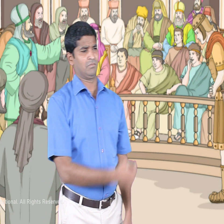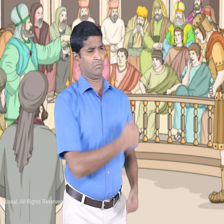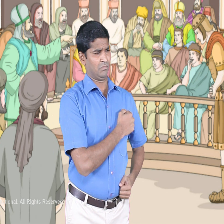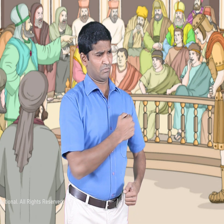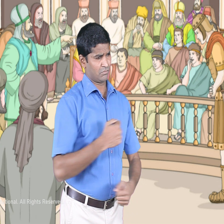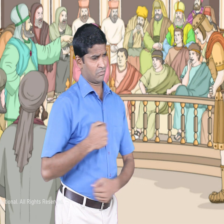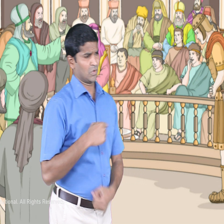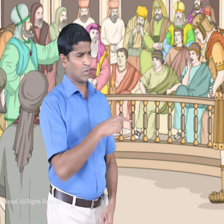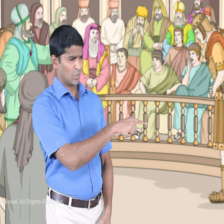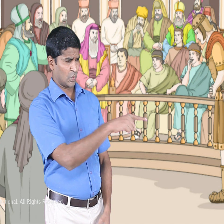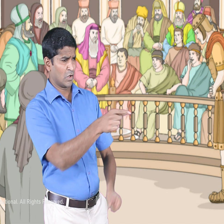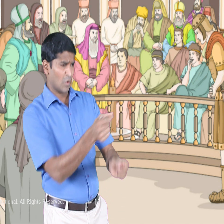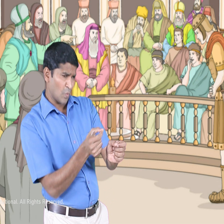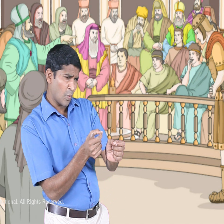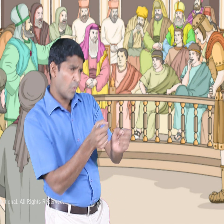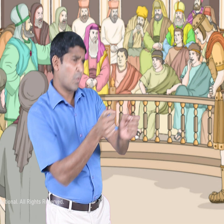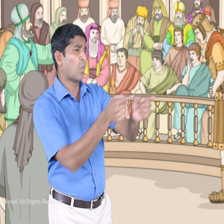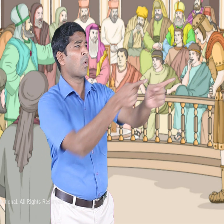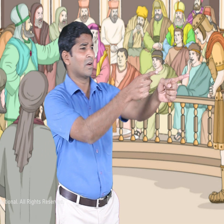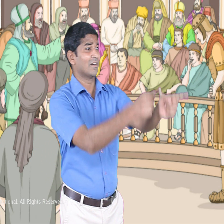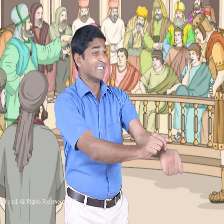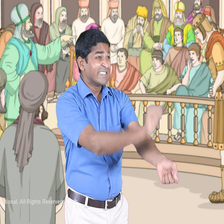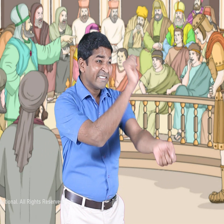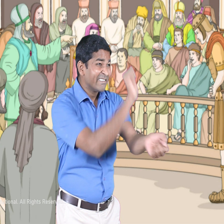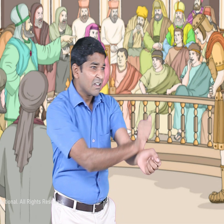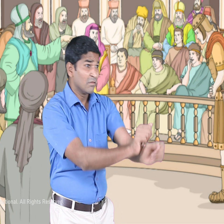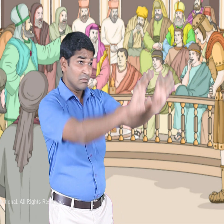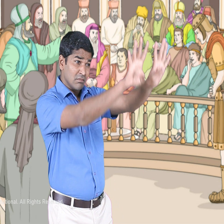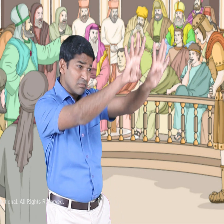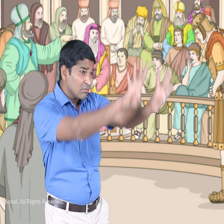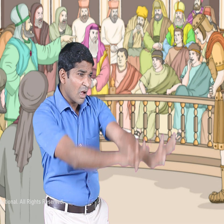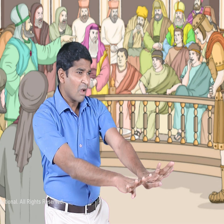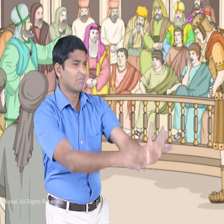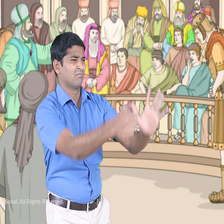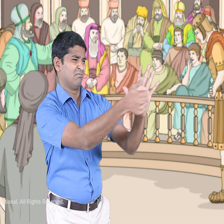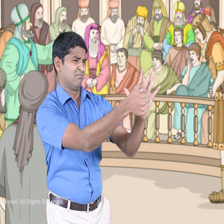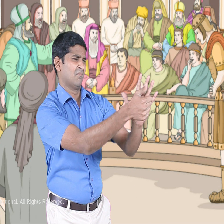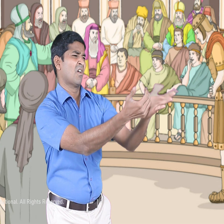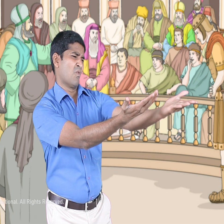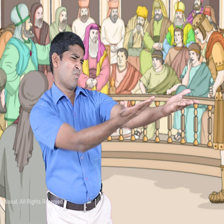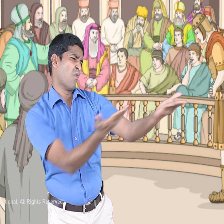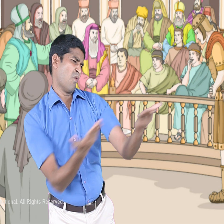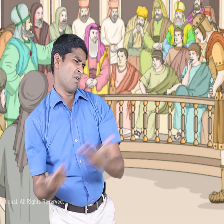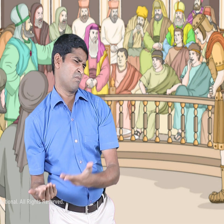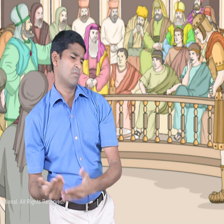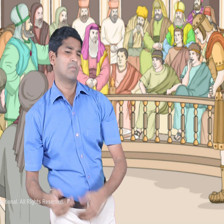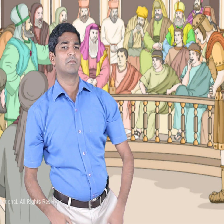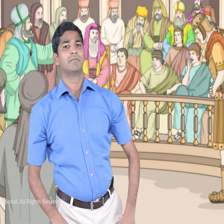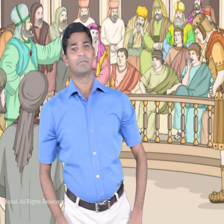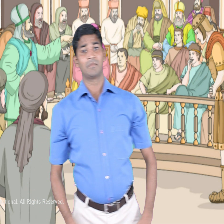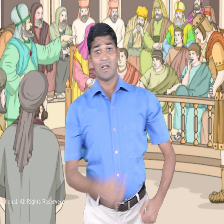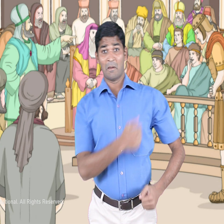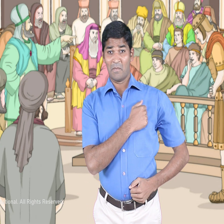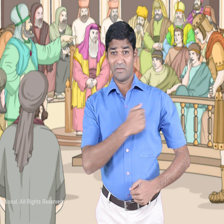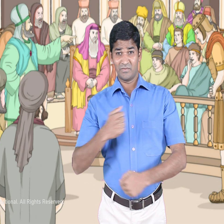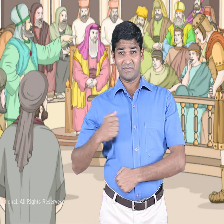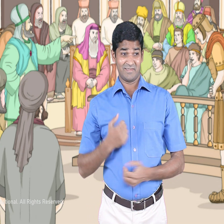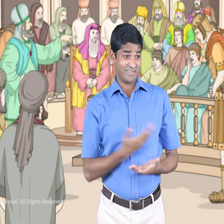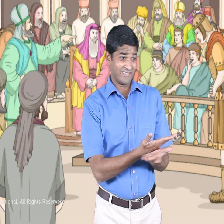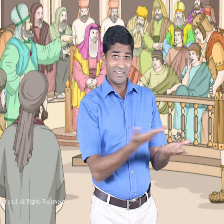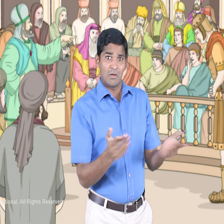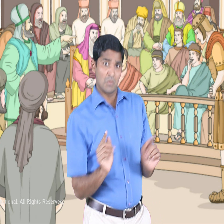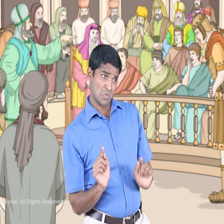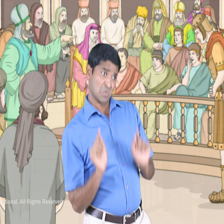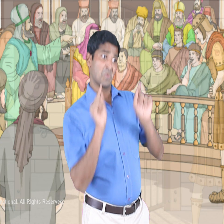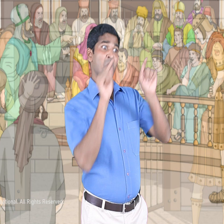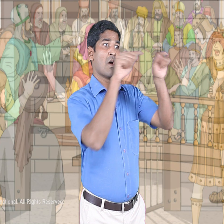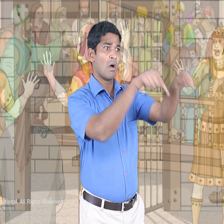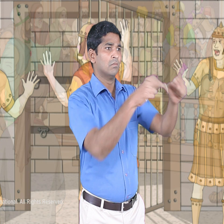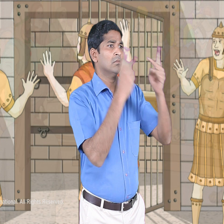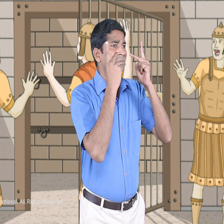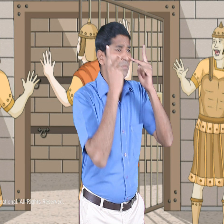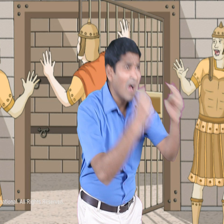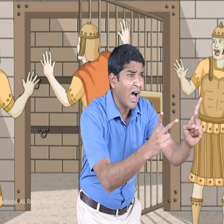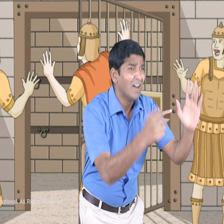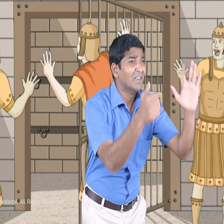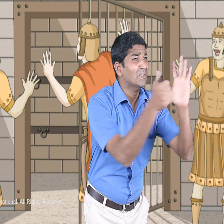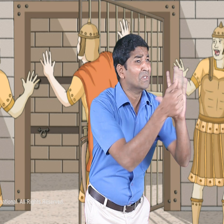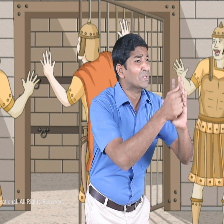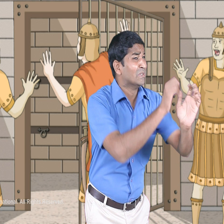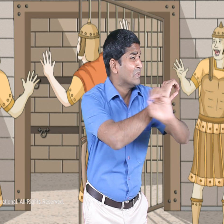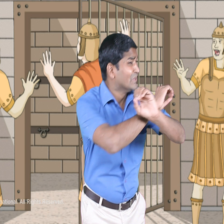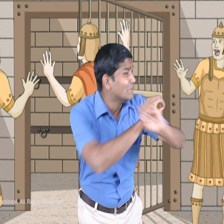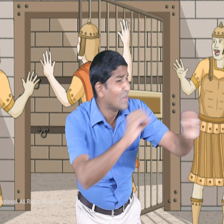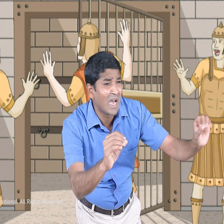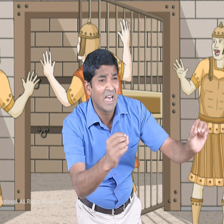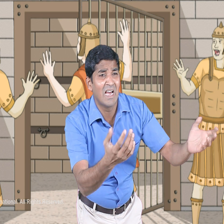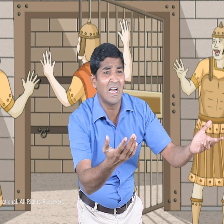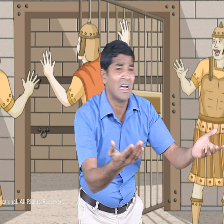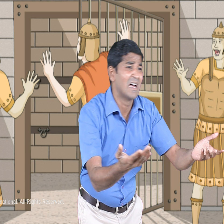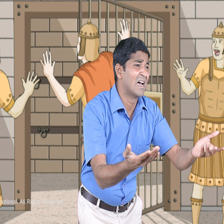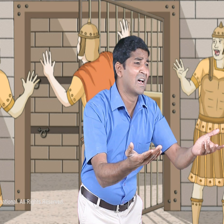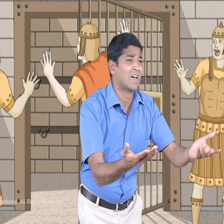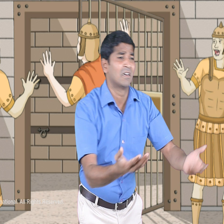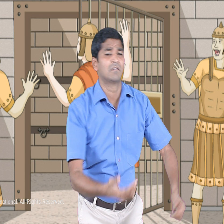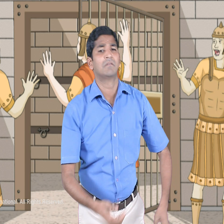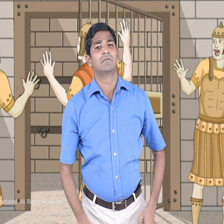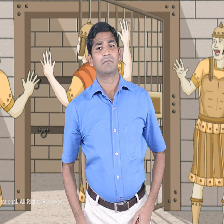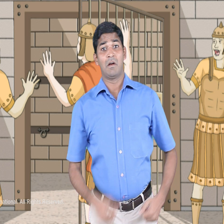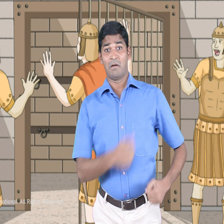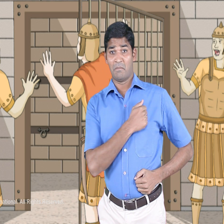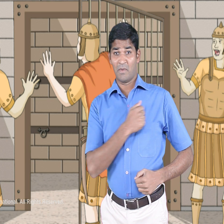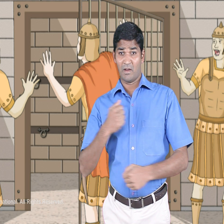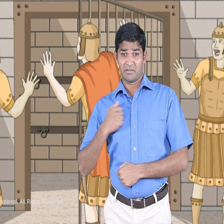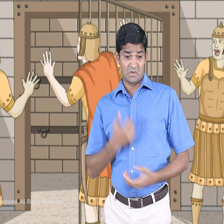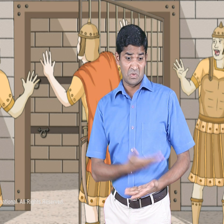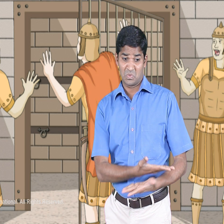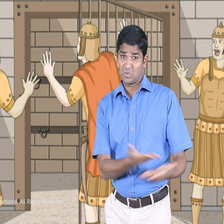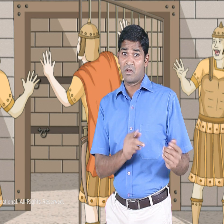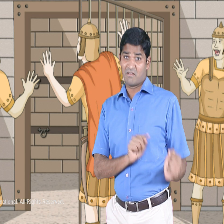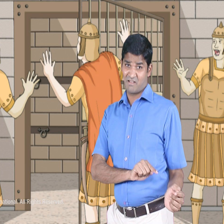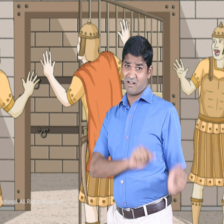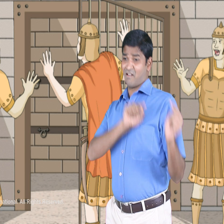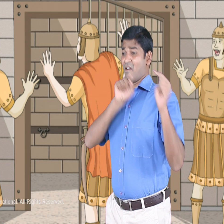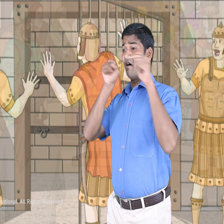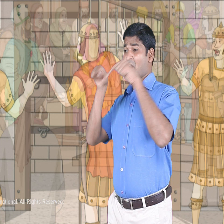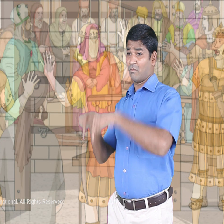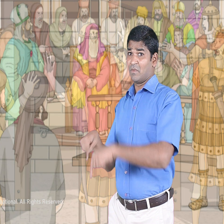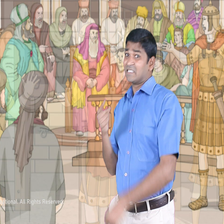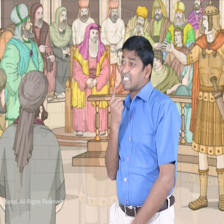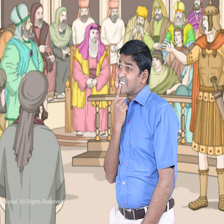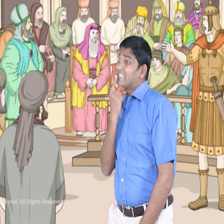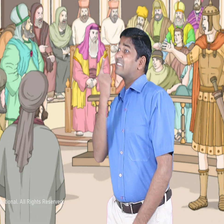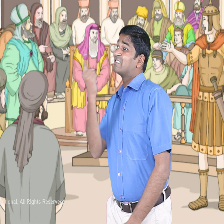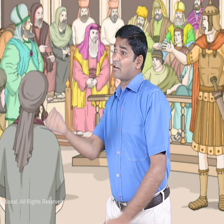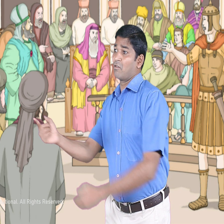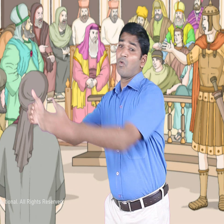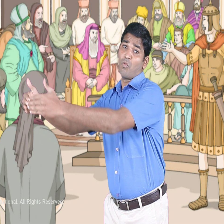But on arriving at the jail, the officers did not find them there.